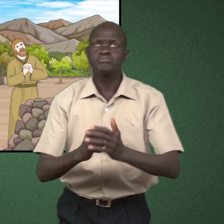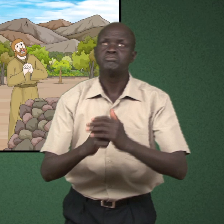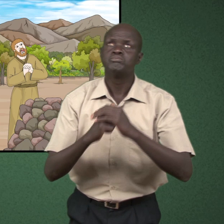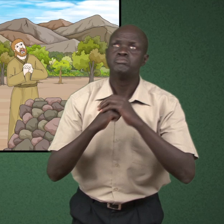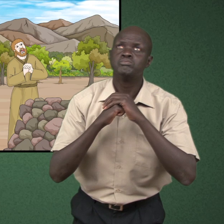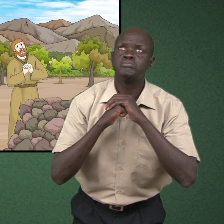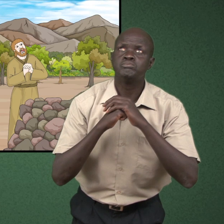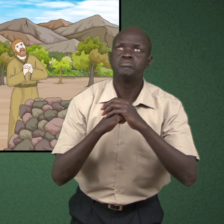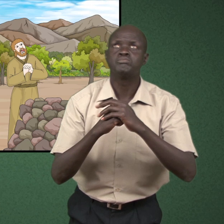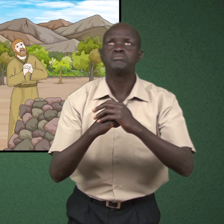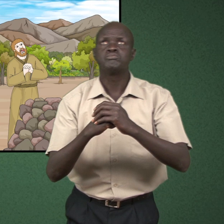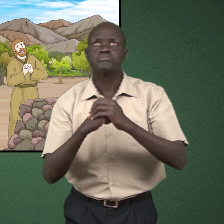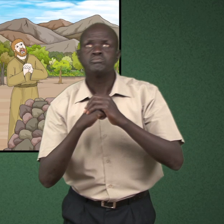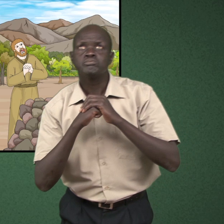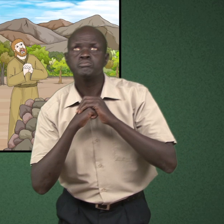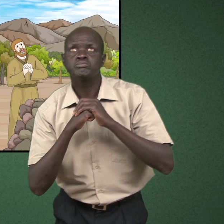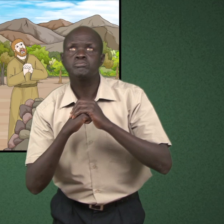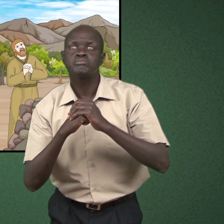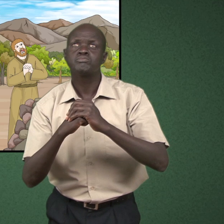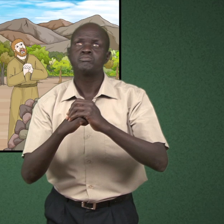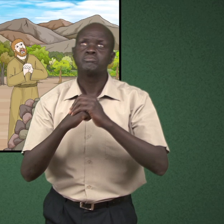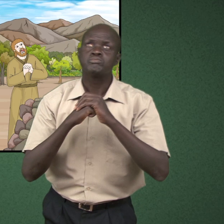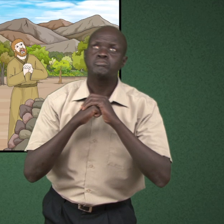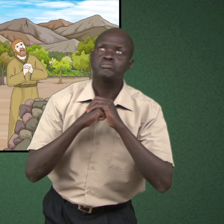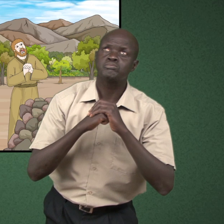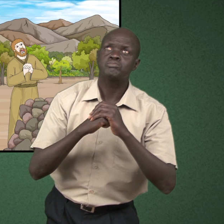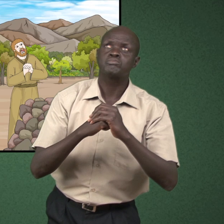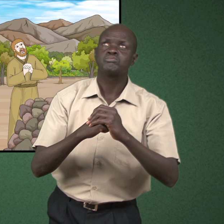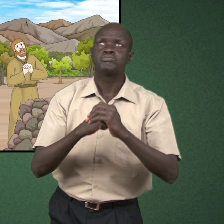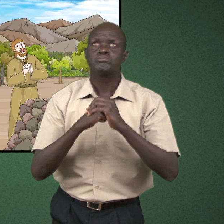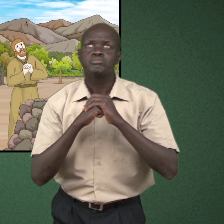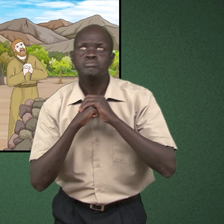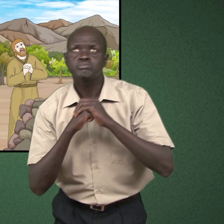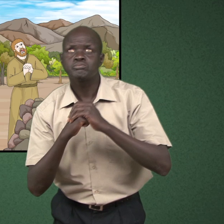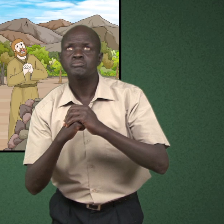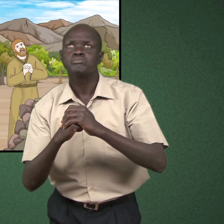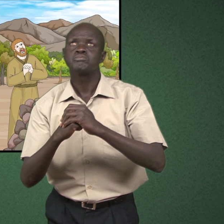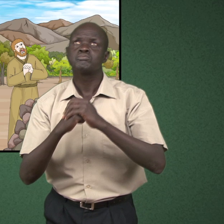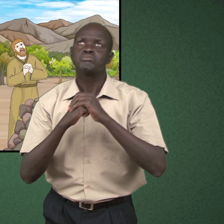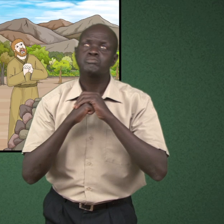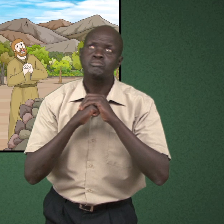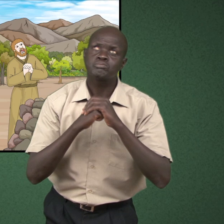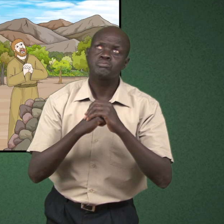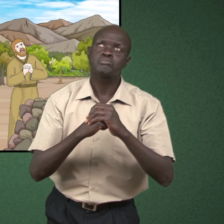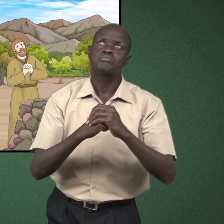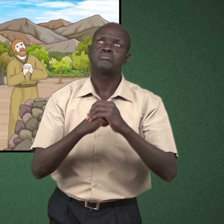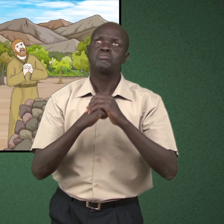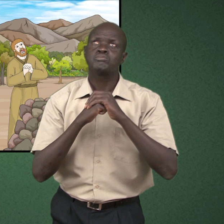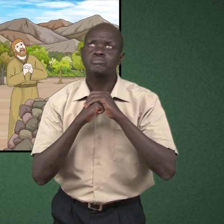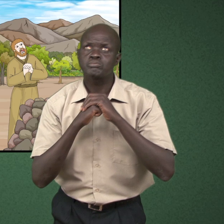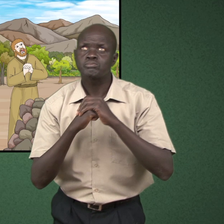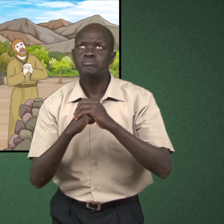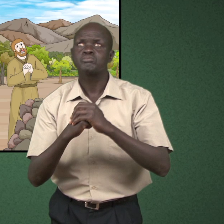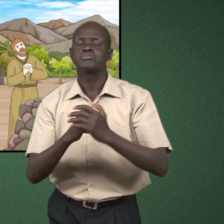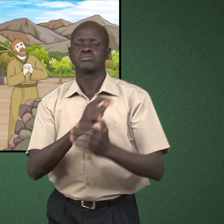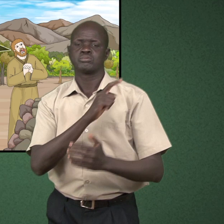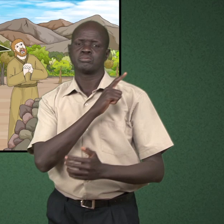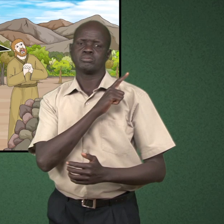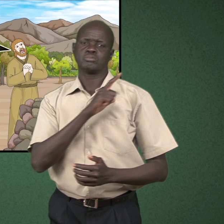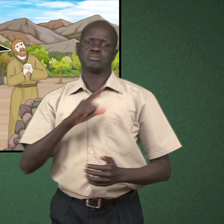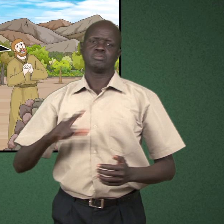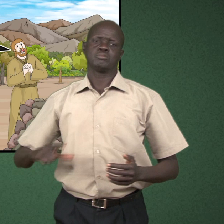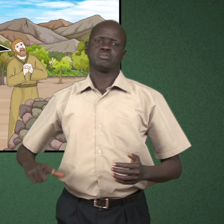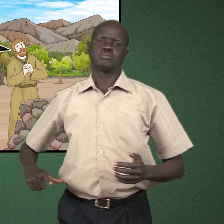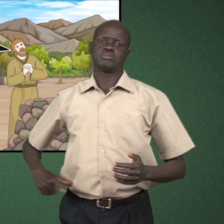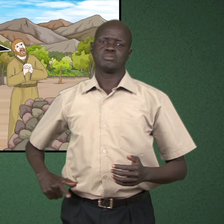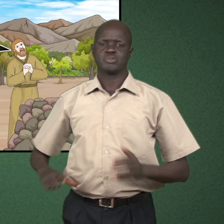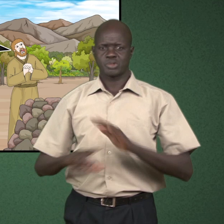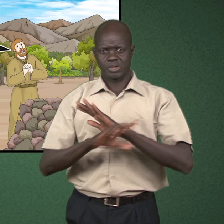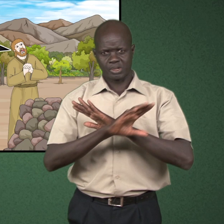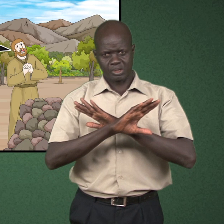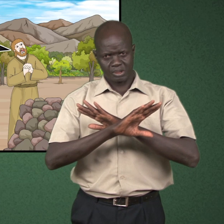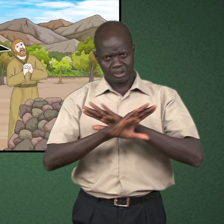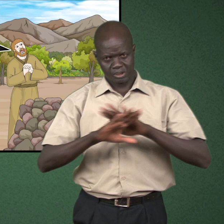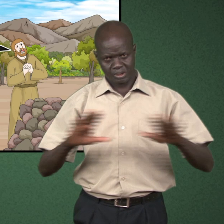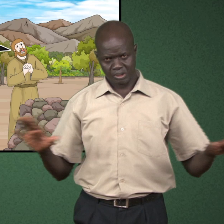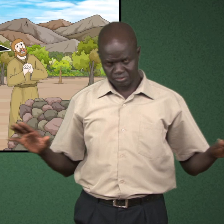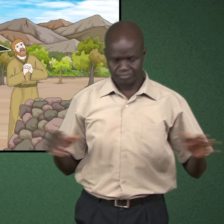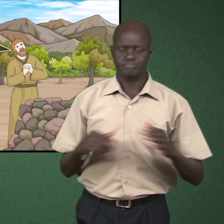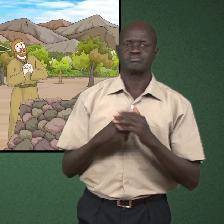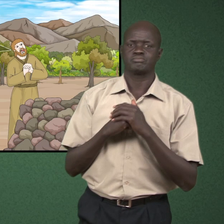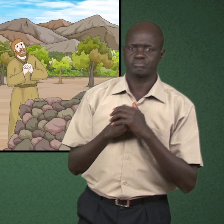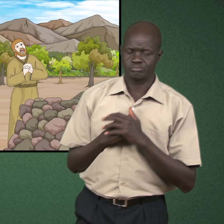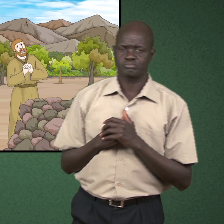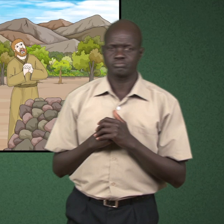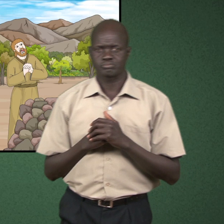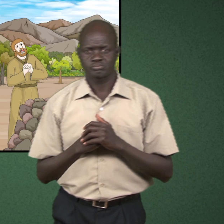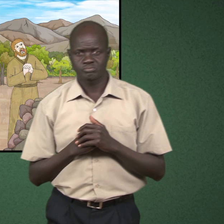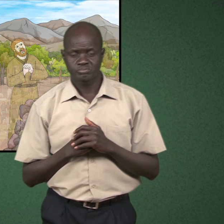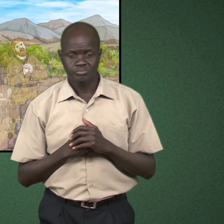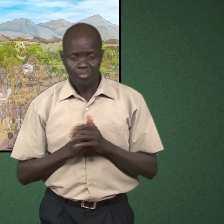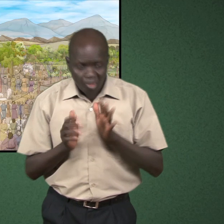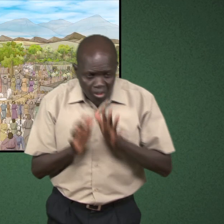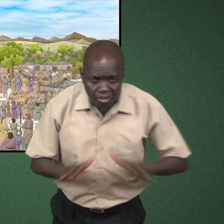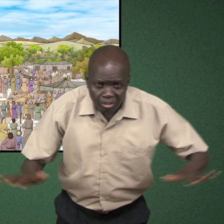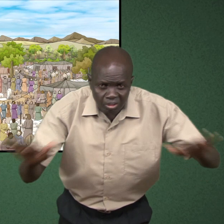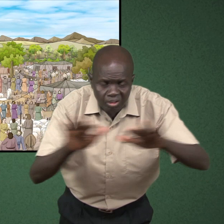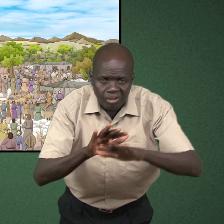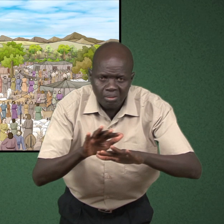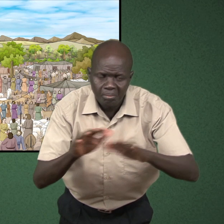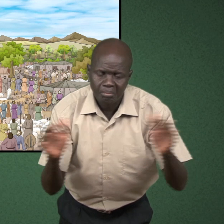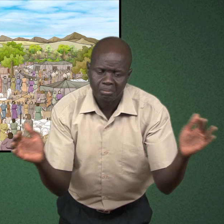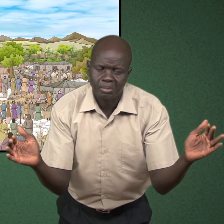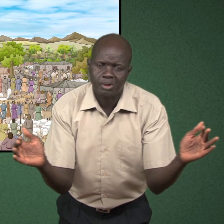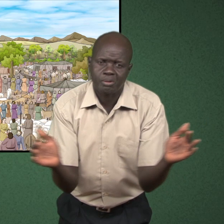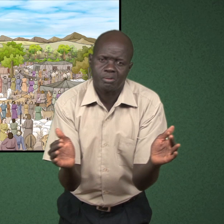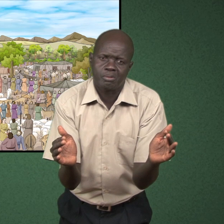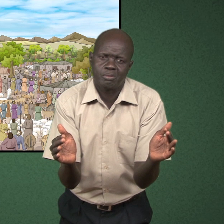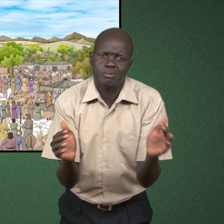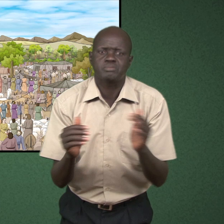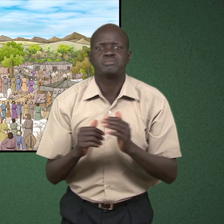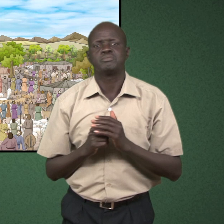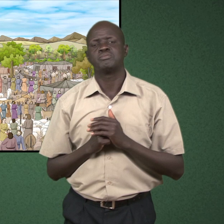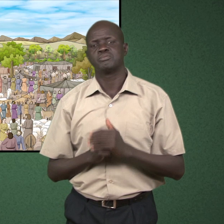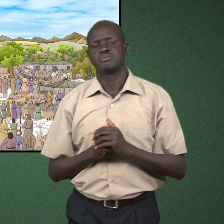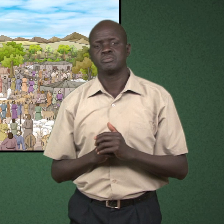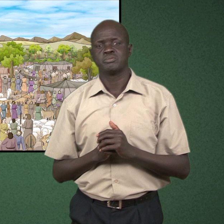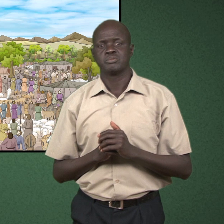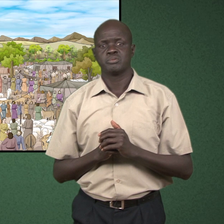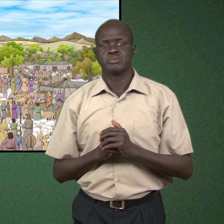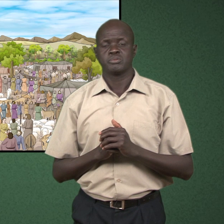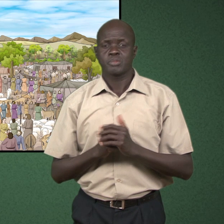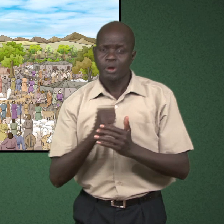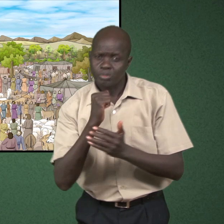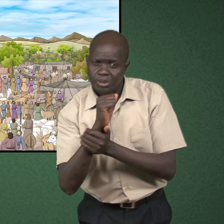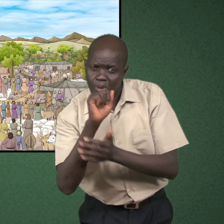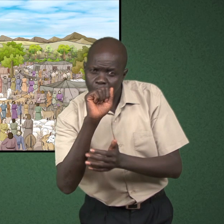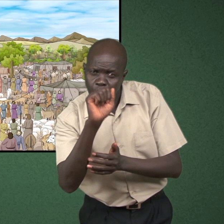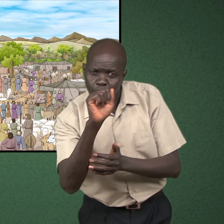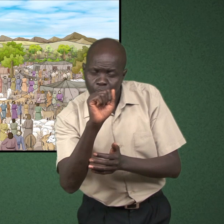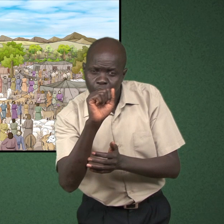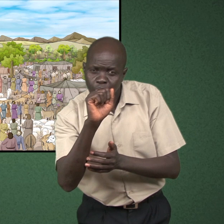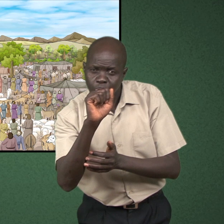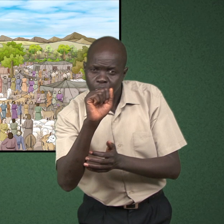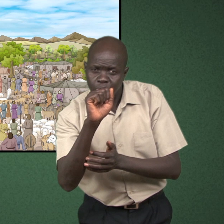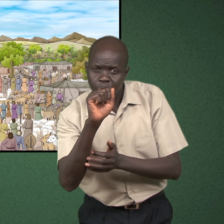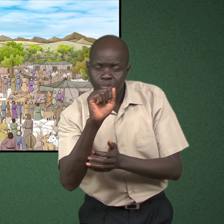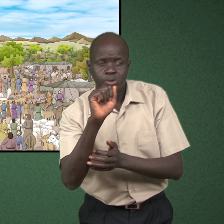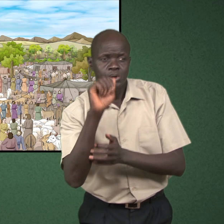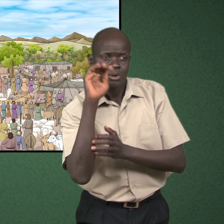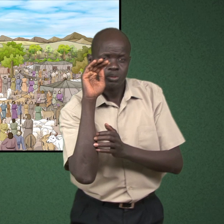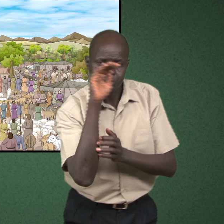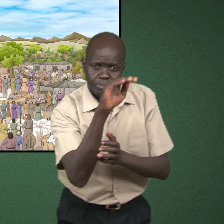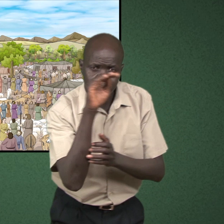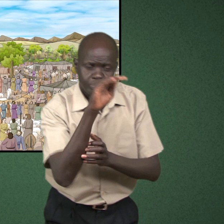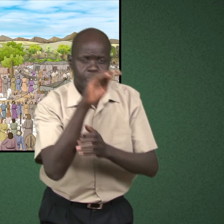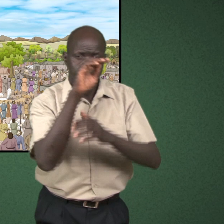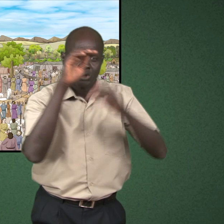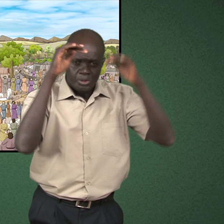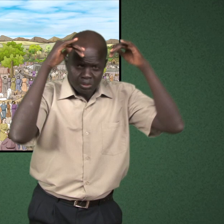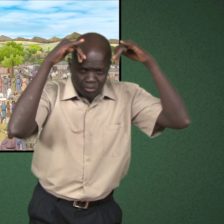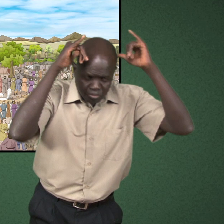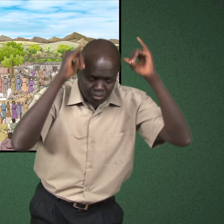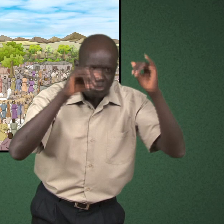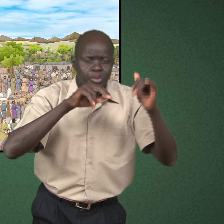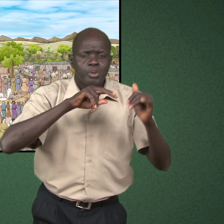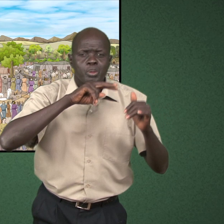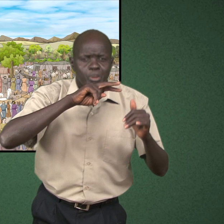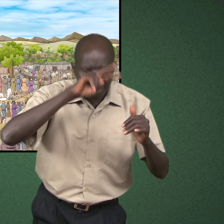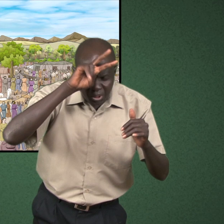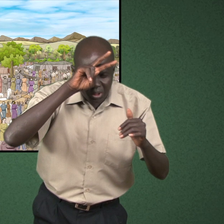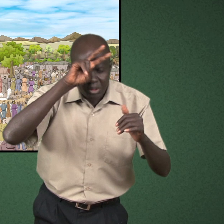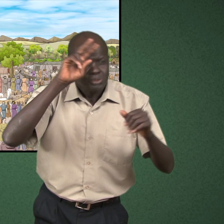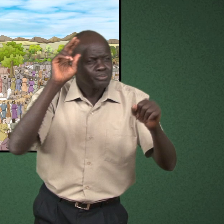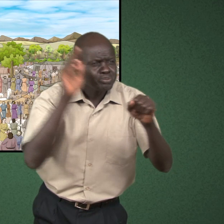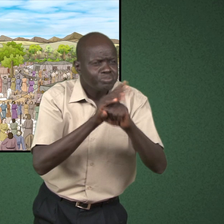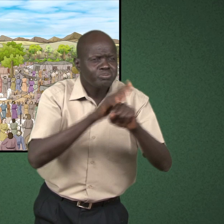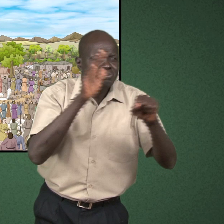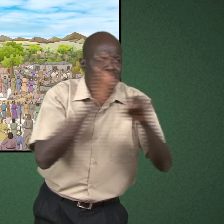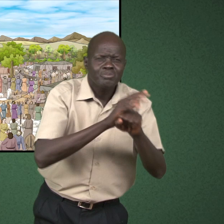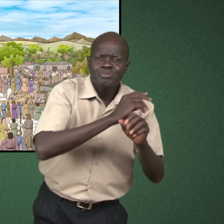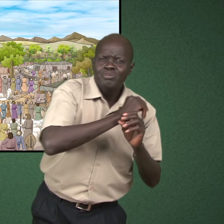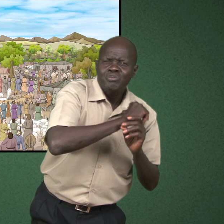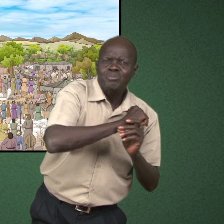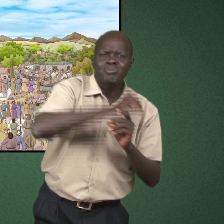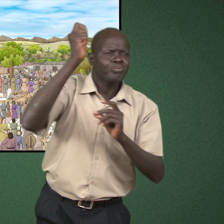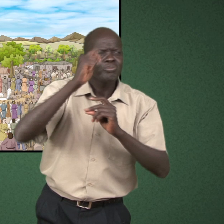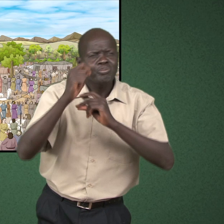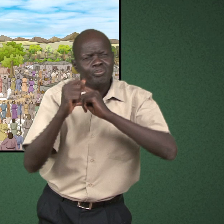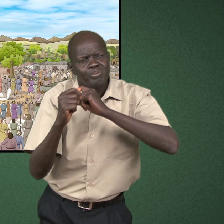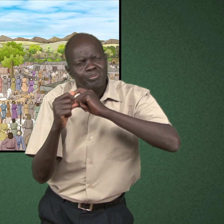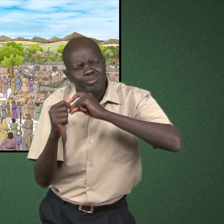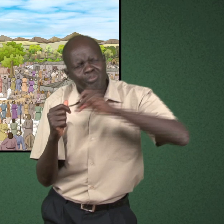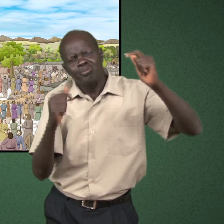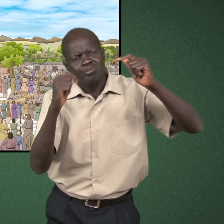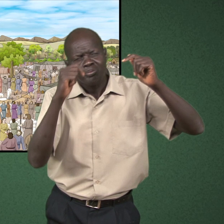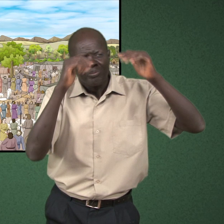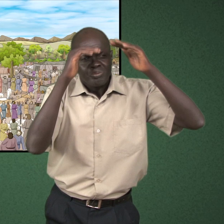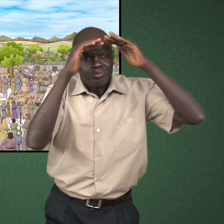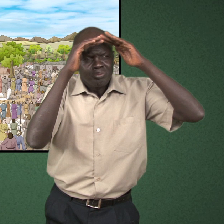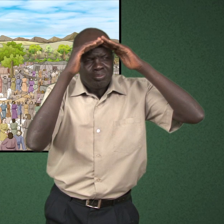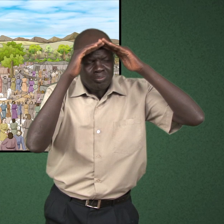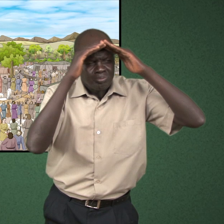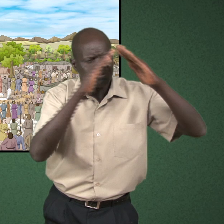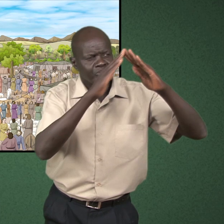Now Lot, who was traveling with Abram, also had flocks and herds and tents.